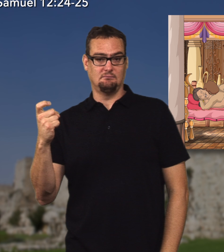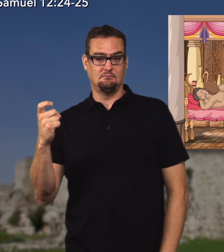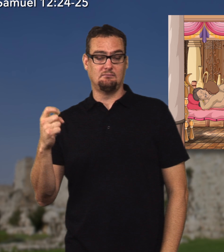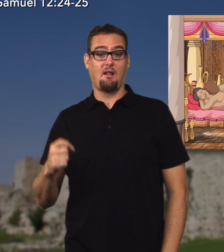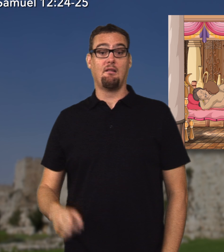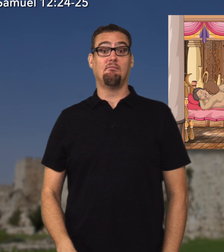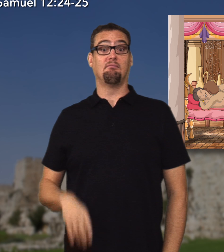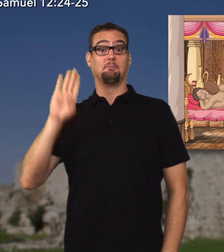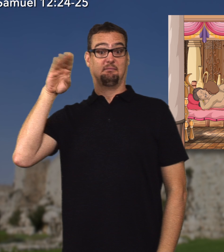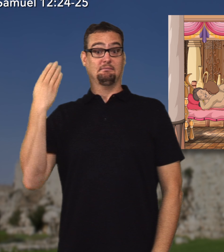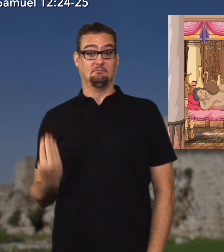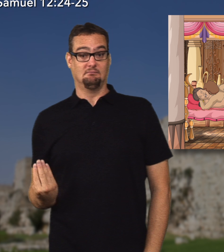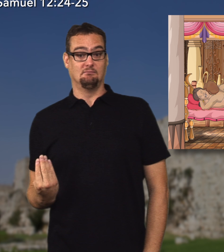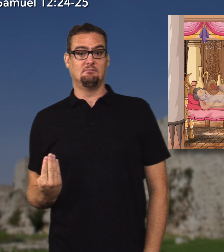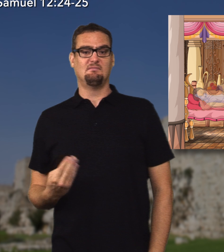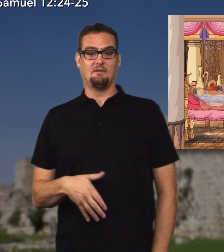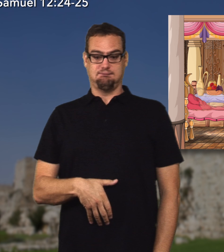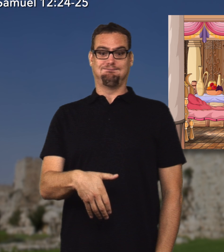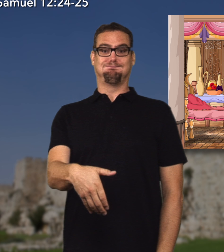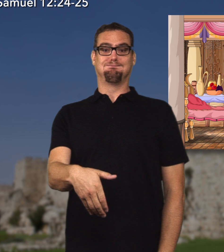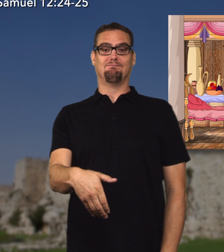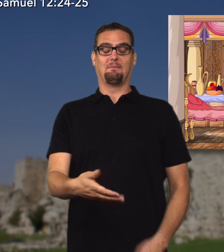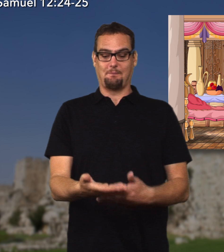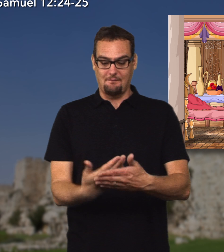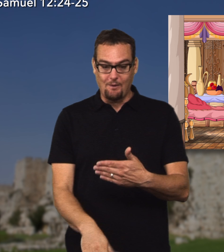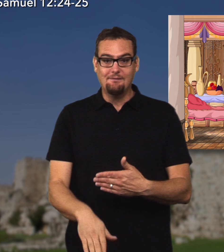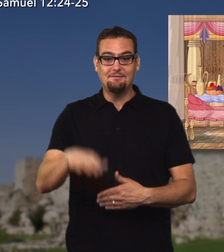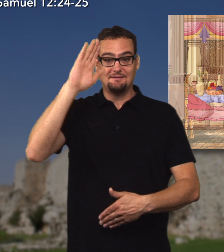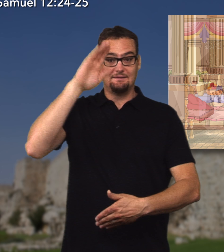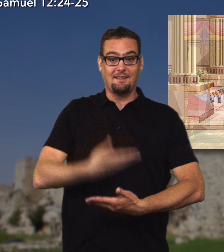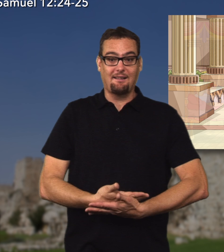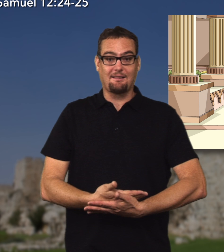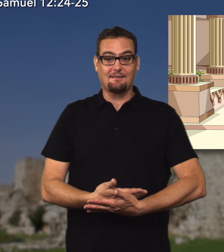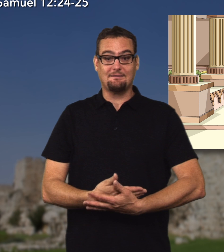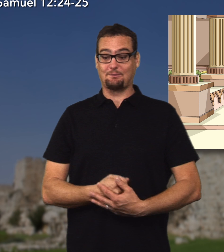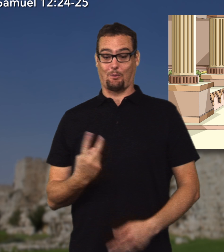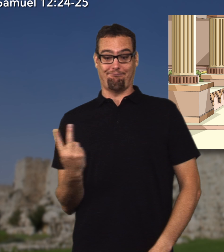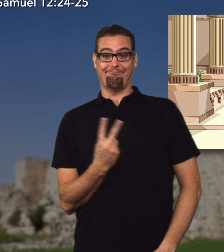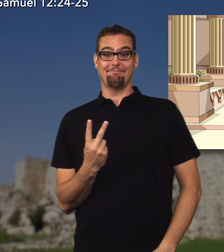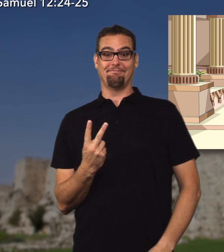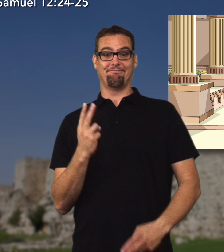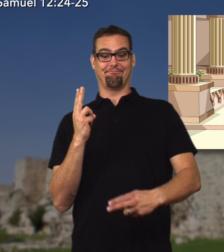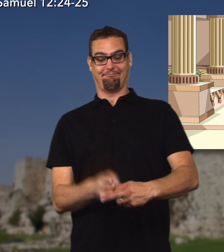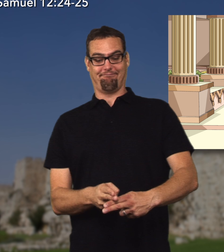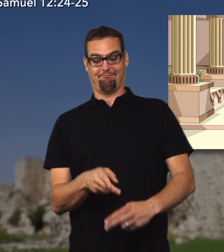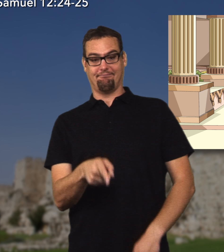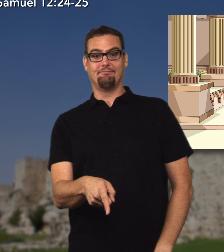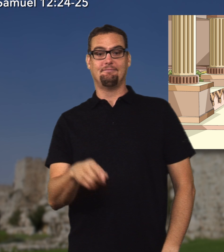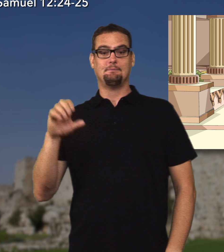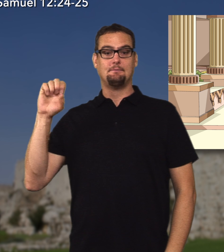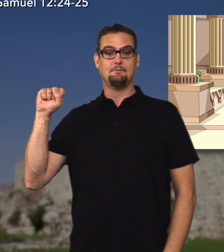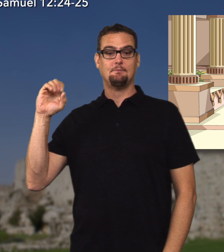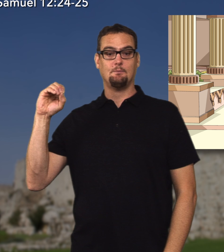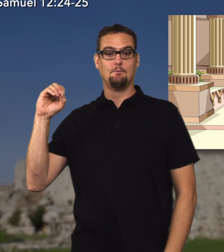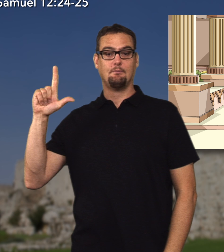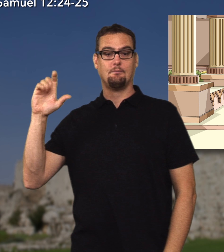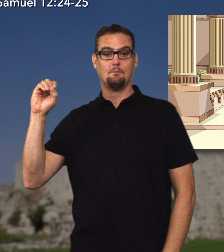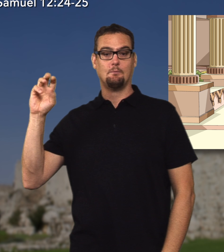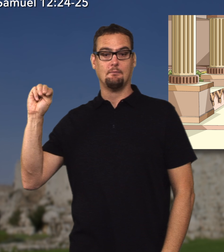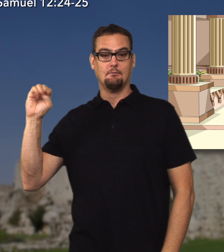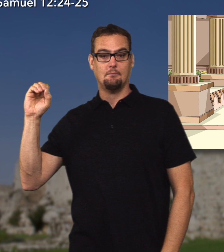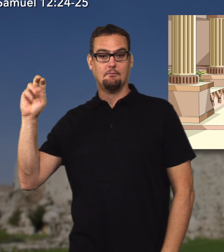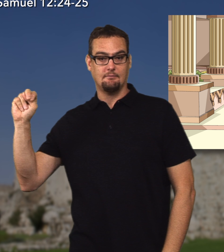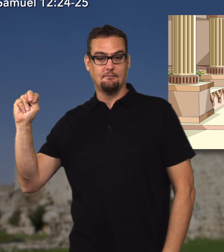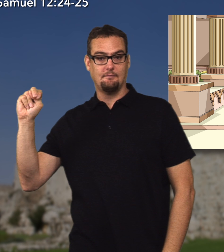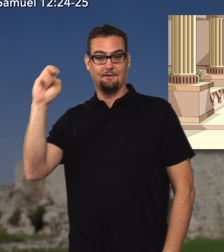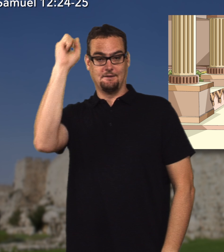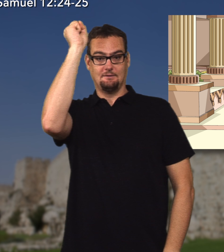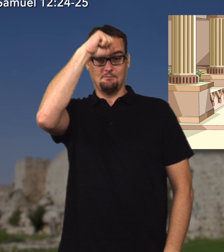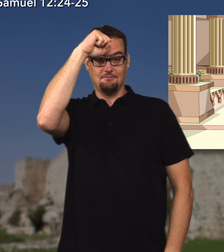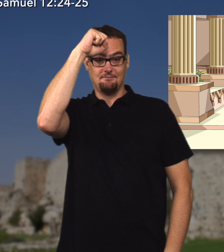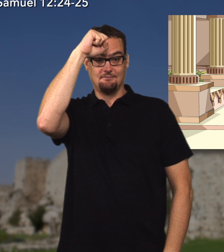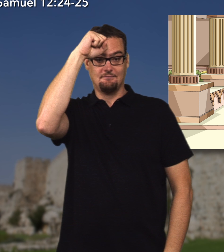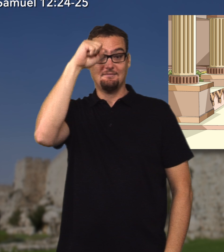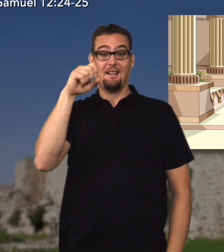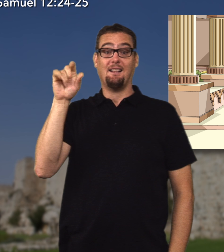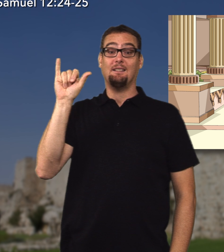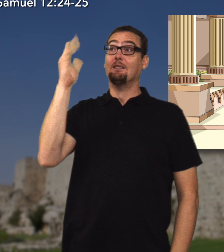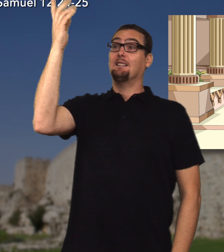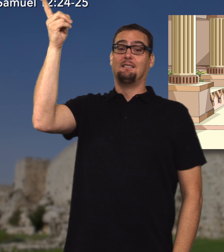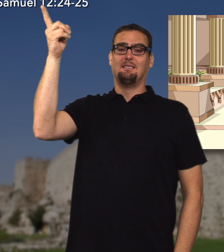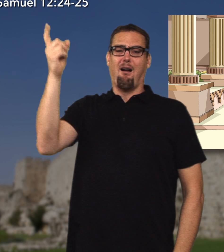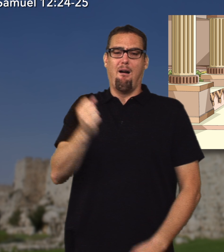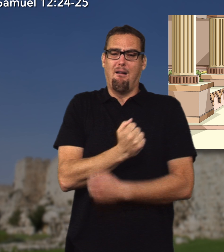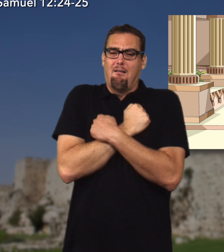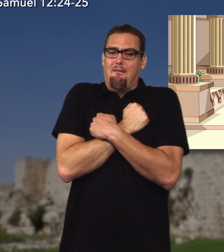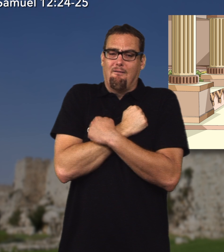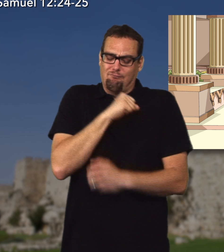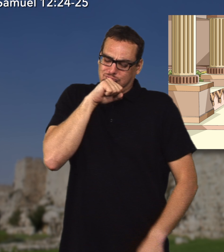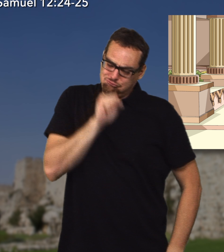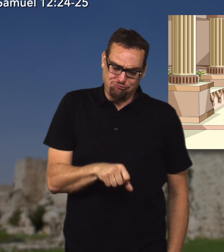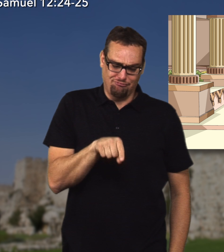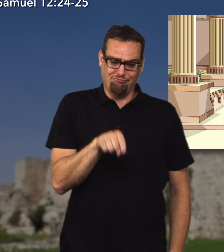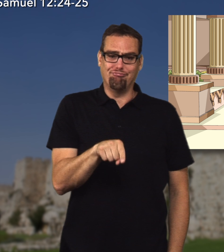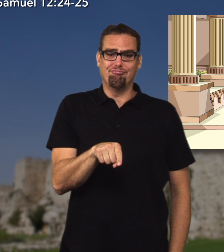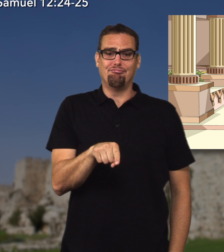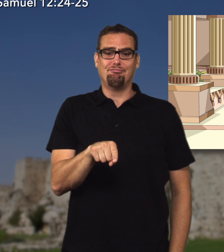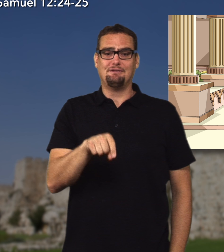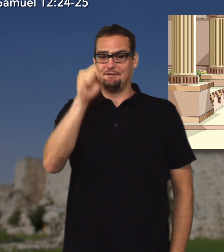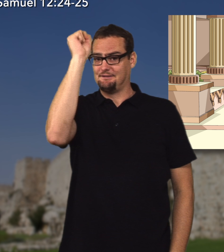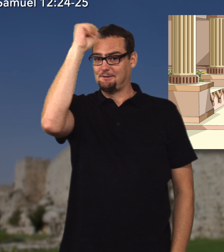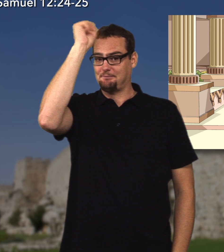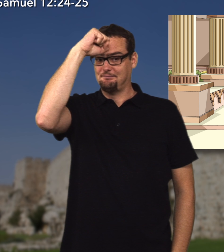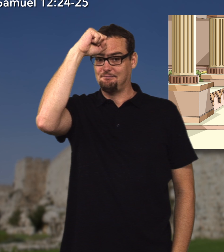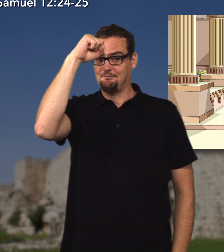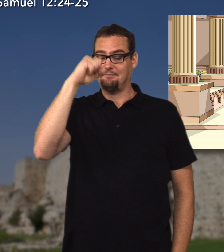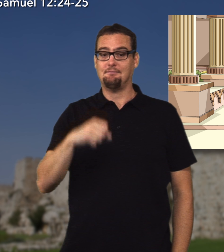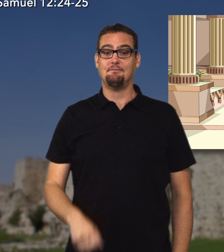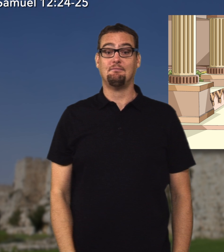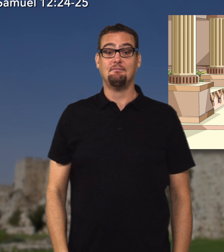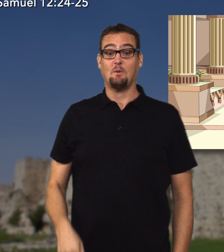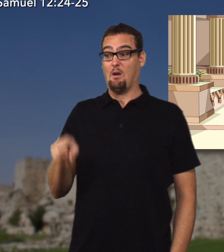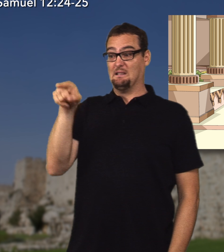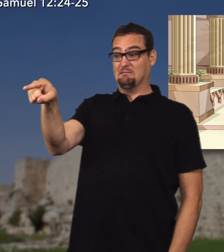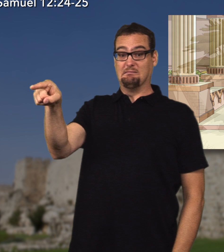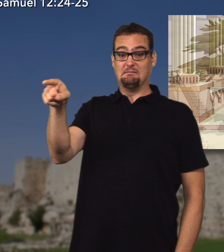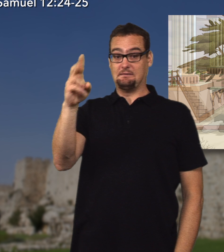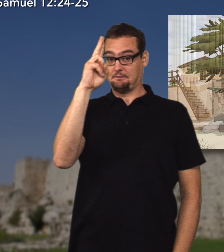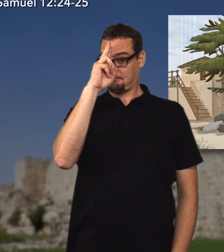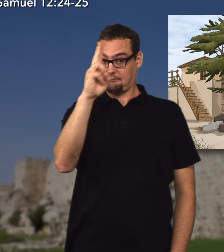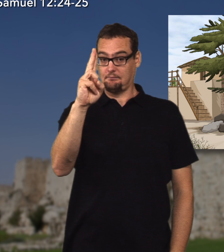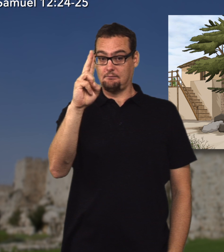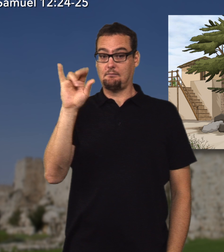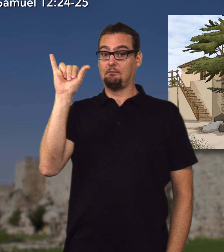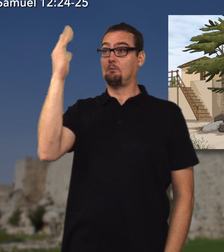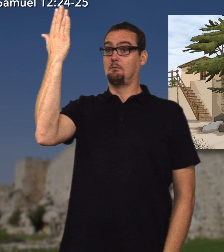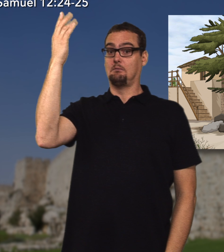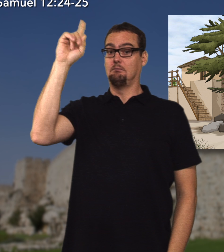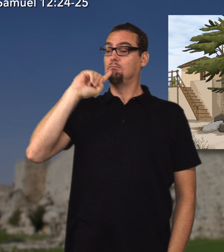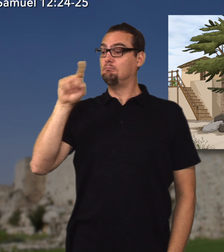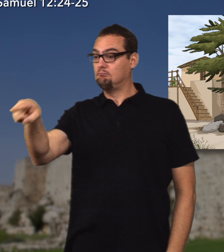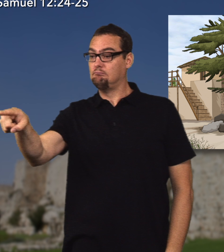So she gave birth to a son, and they named him Solomon.